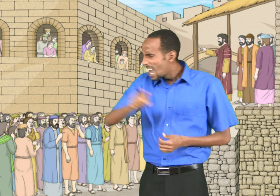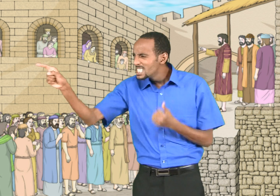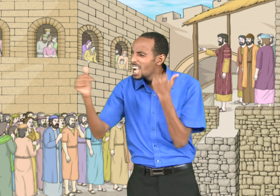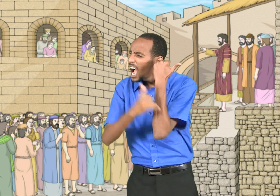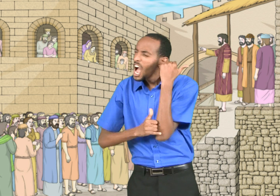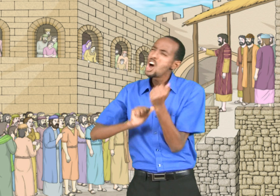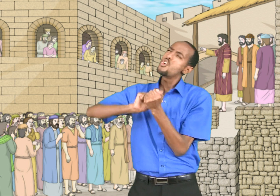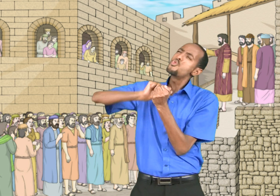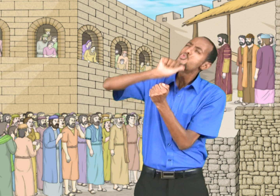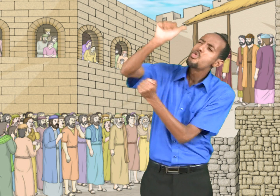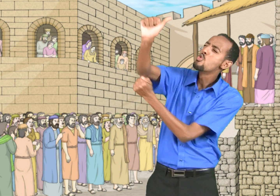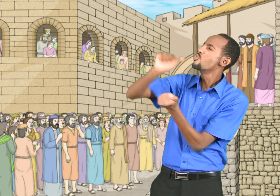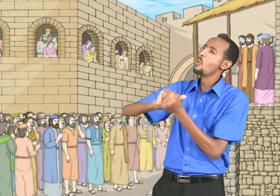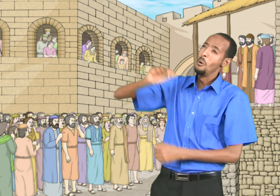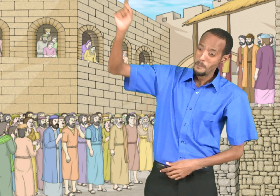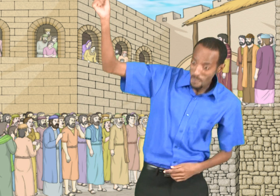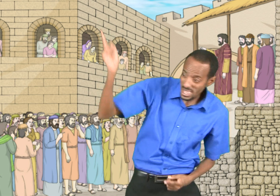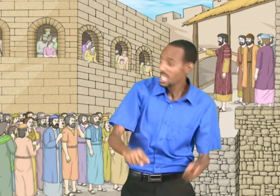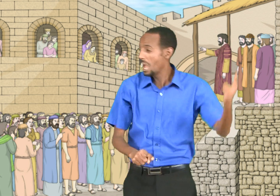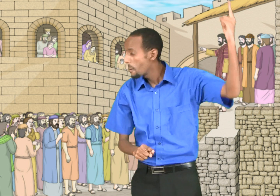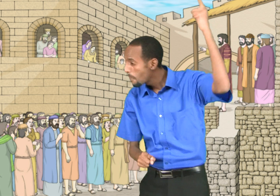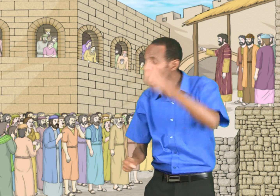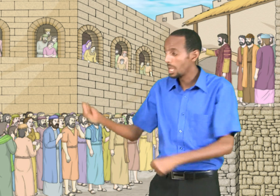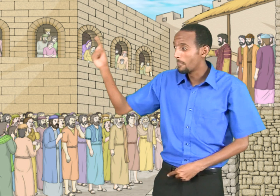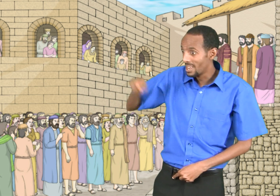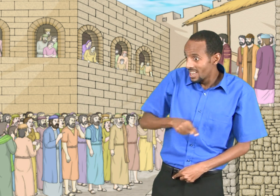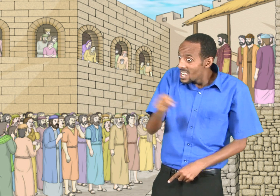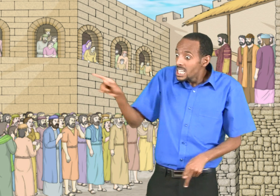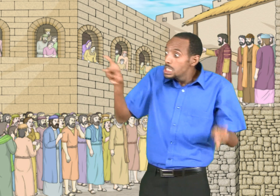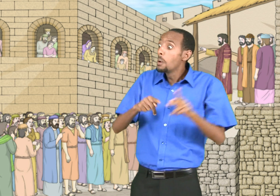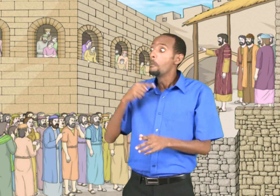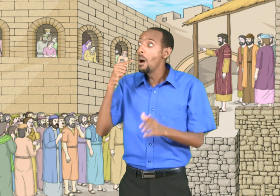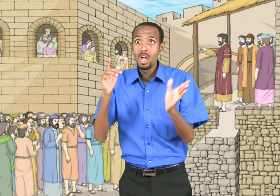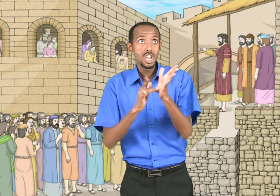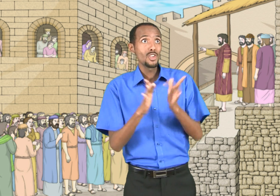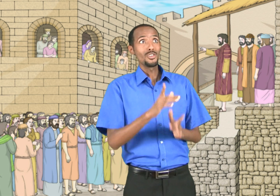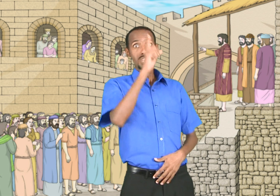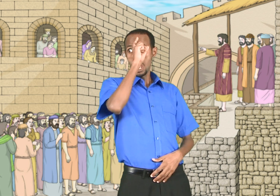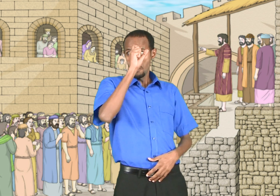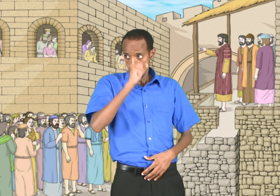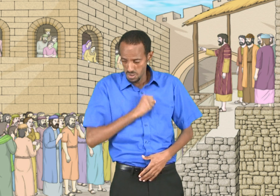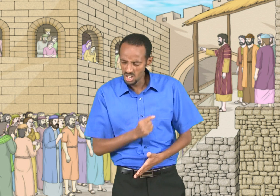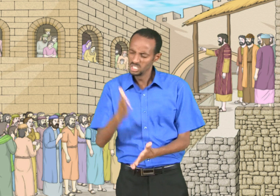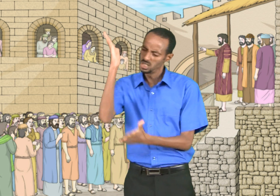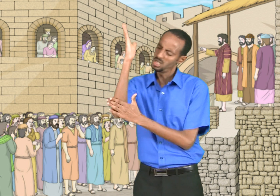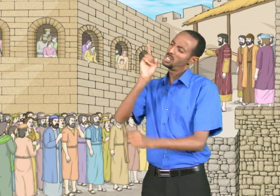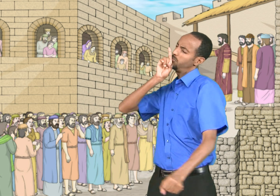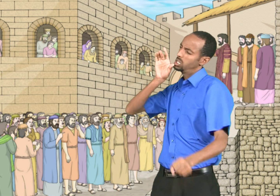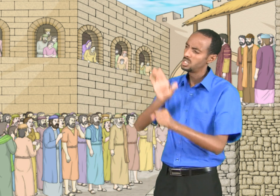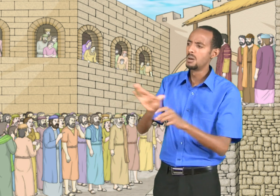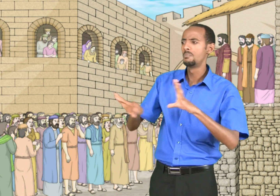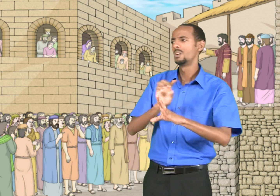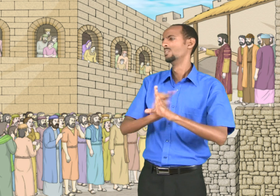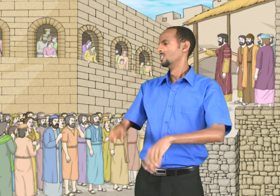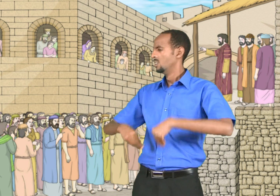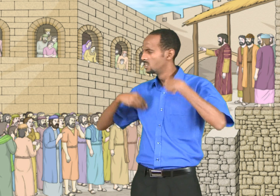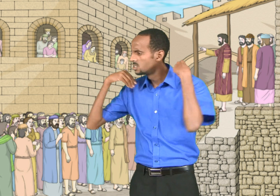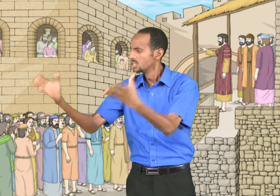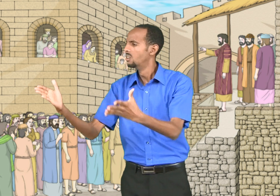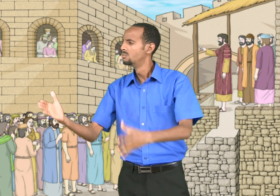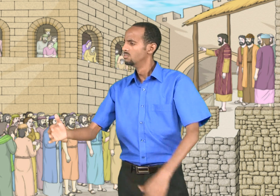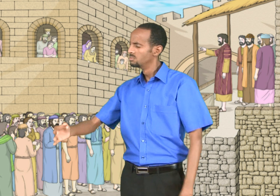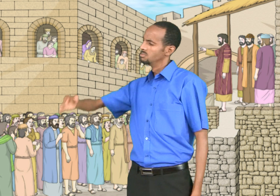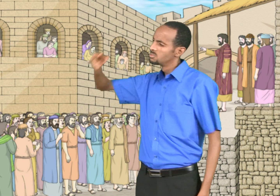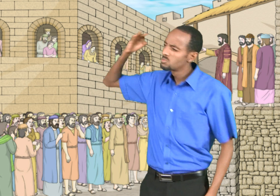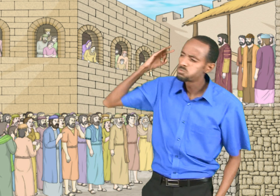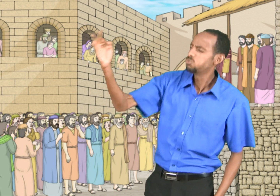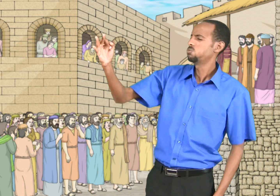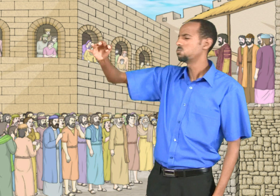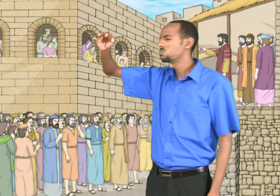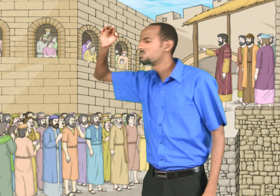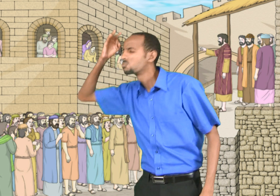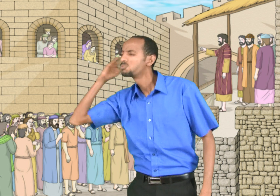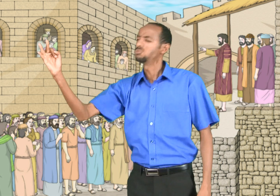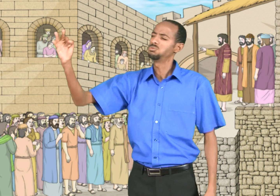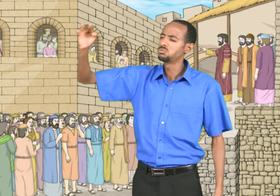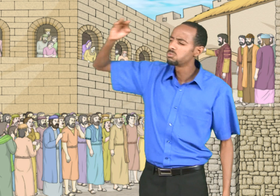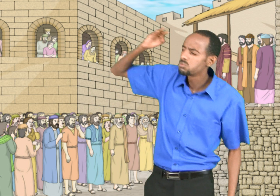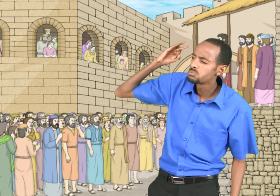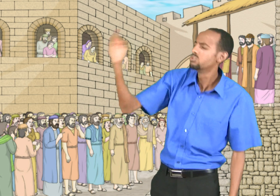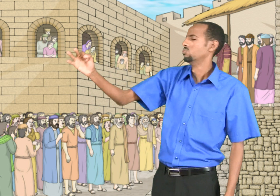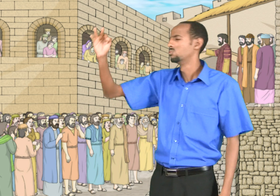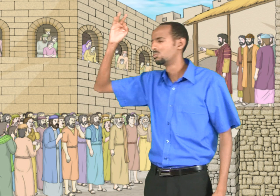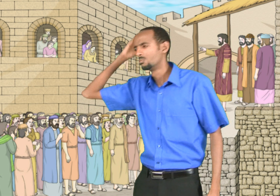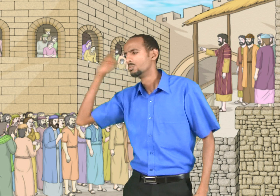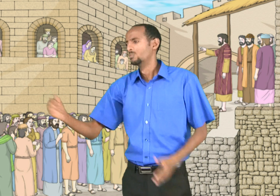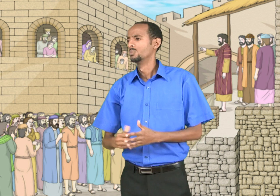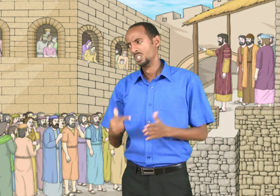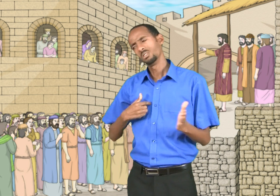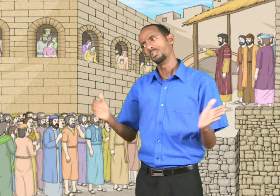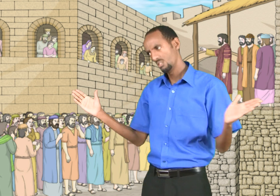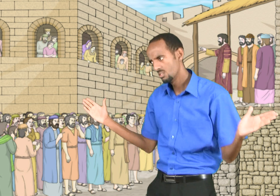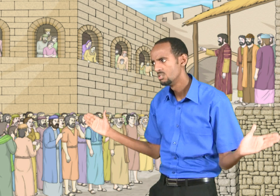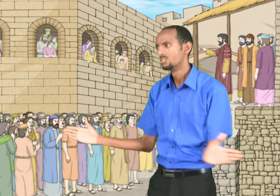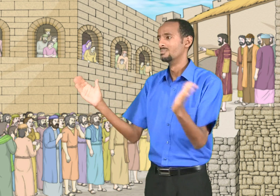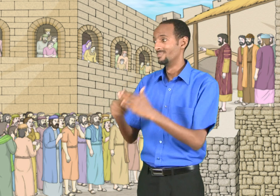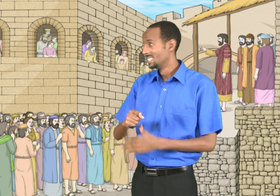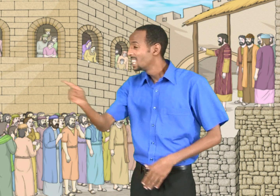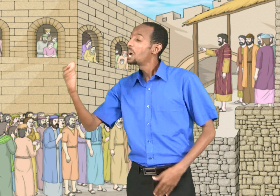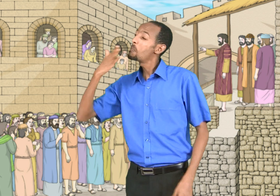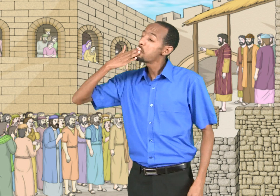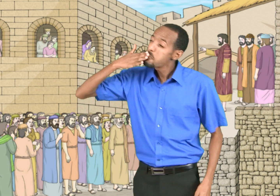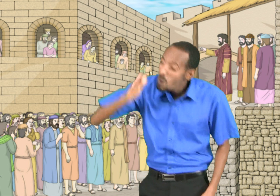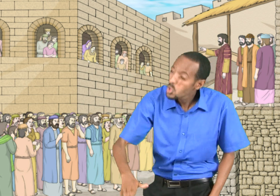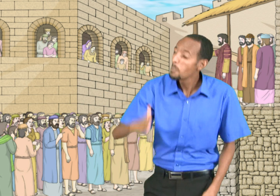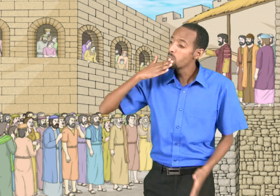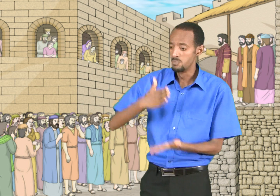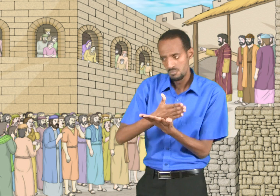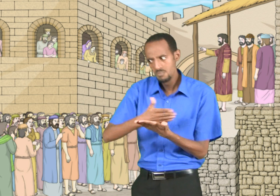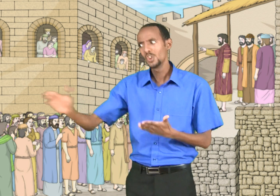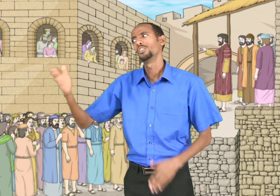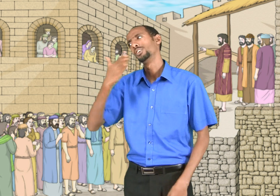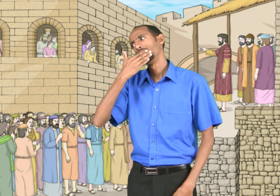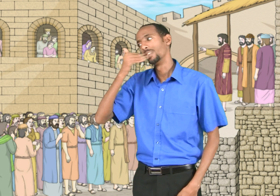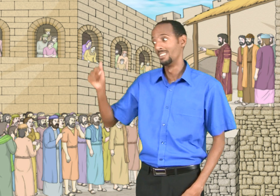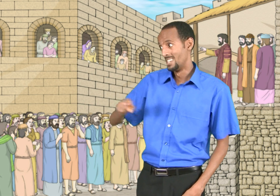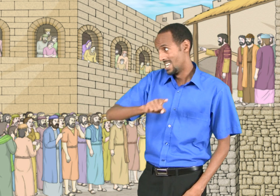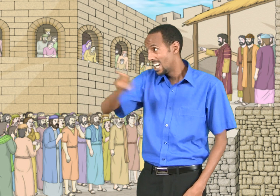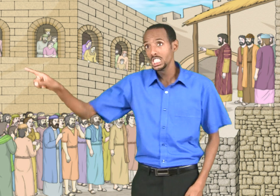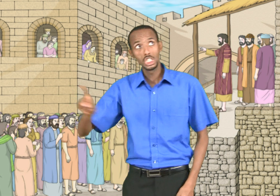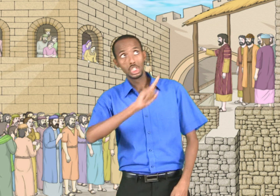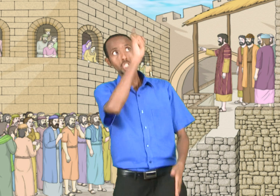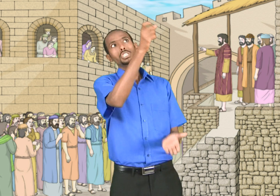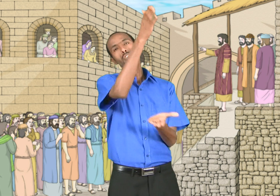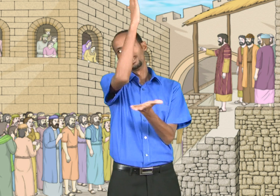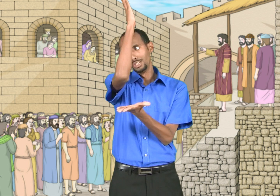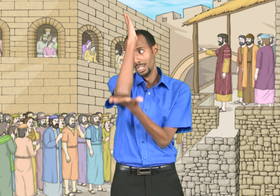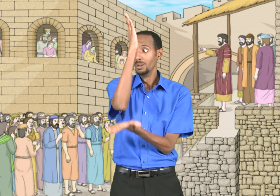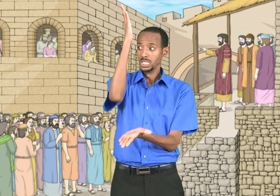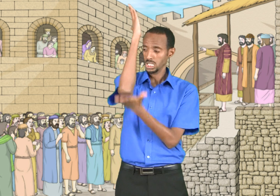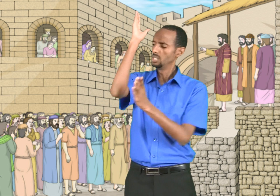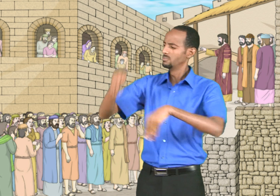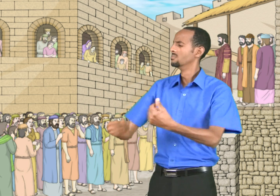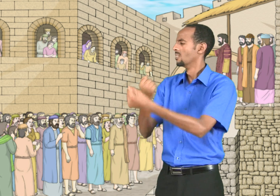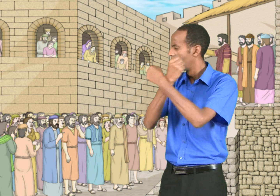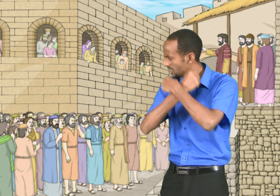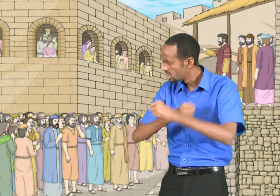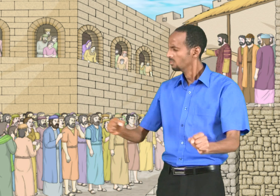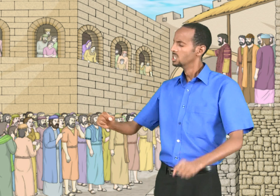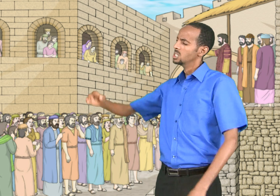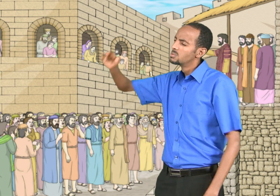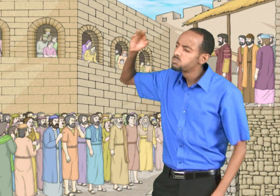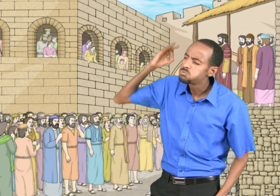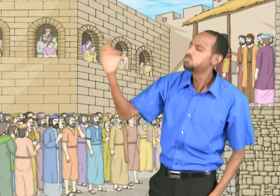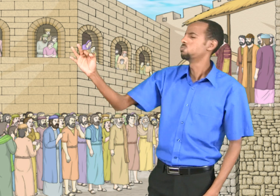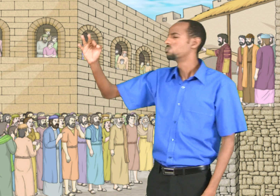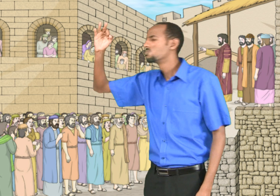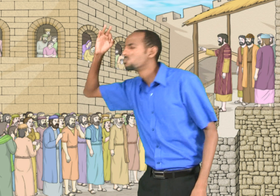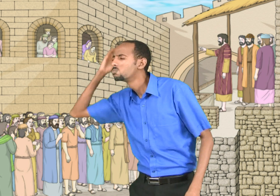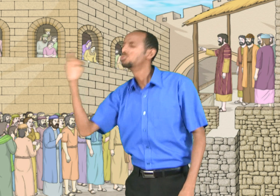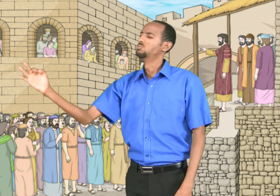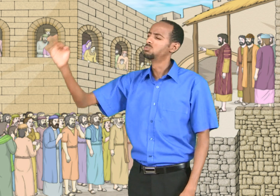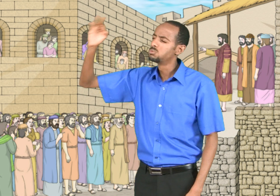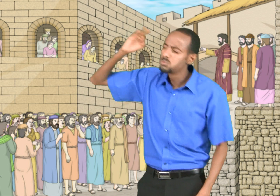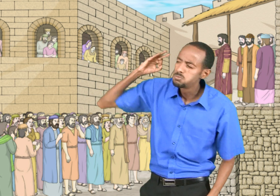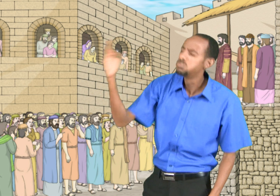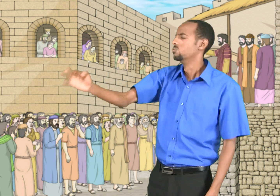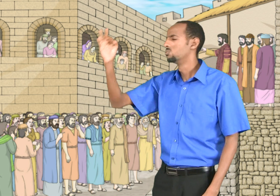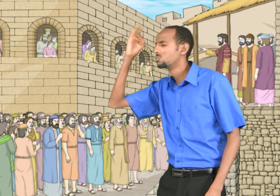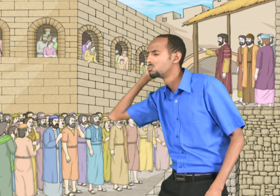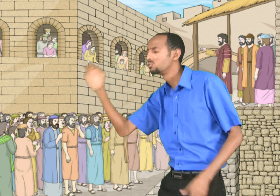This promise belongs to you and your children and to all who are far off—to all whom the Lord our God will call to Himself.”